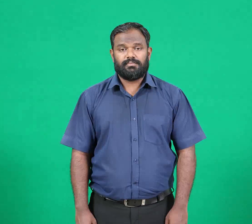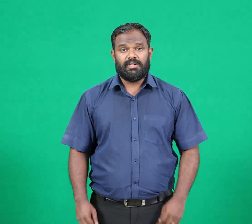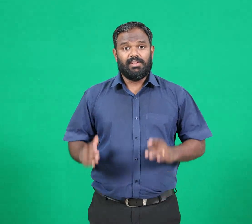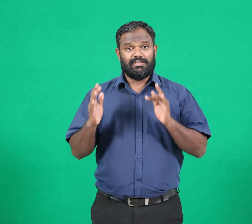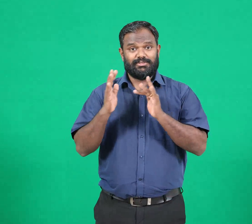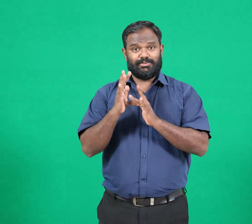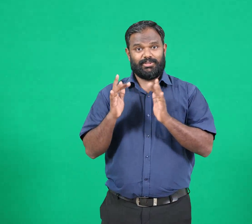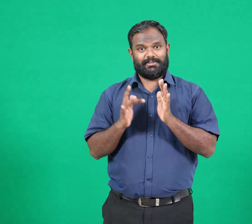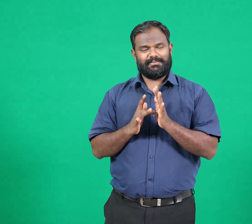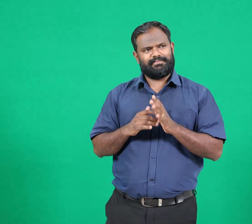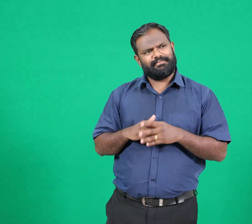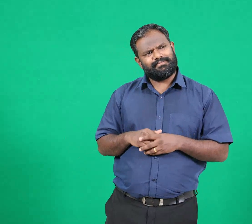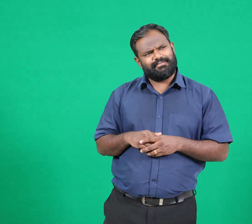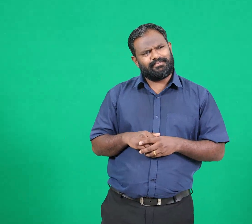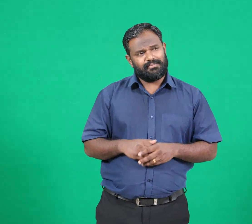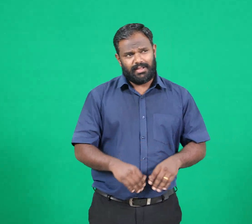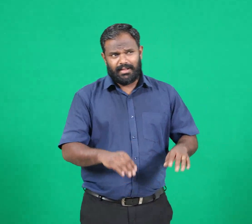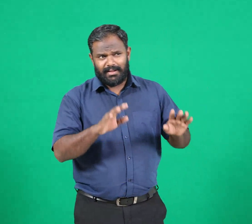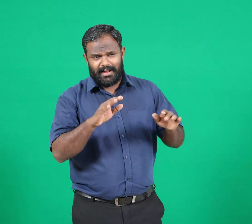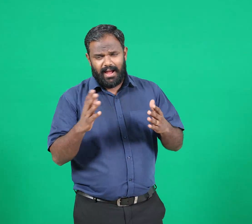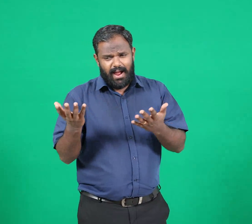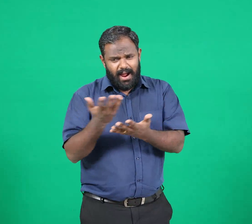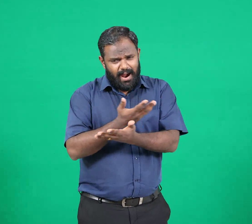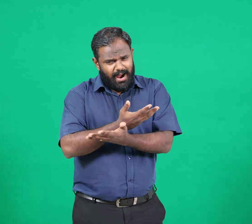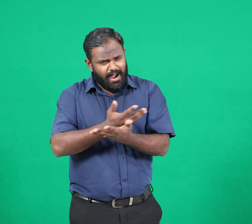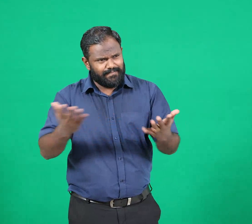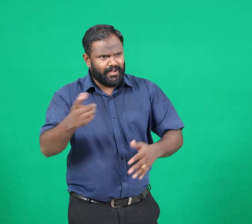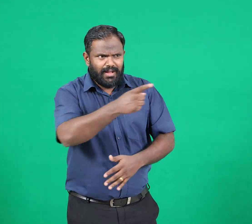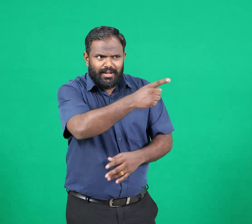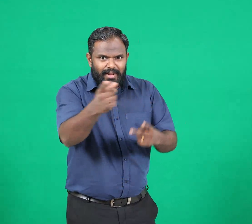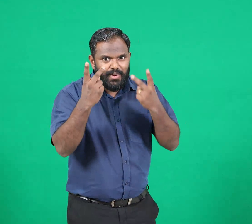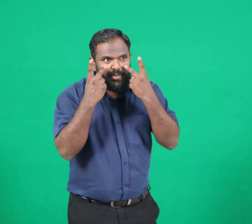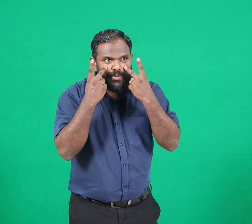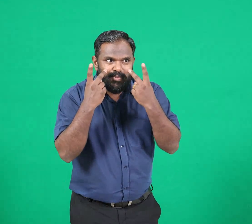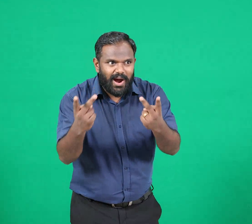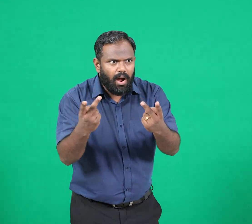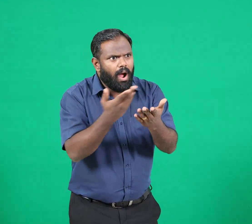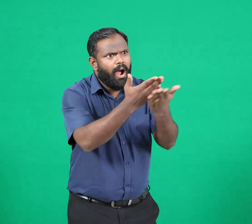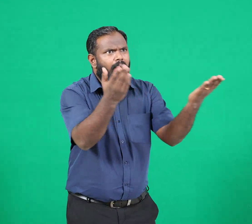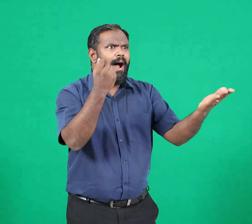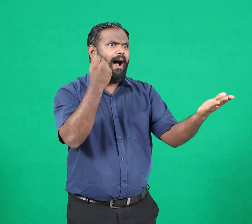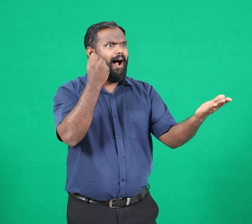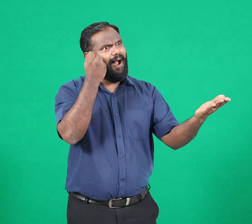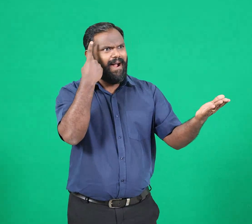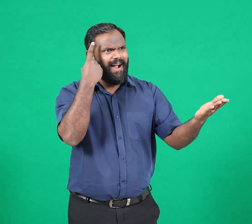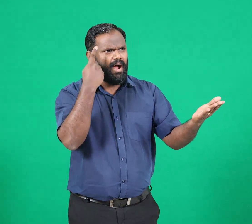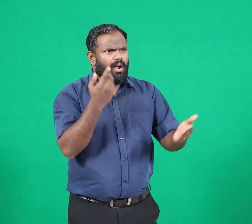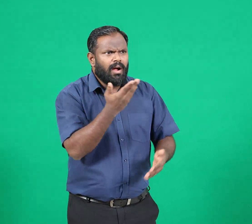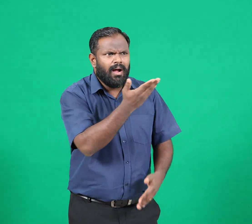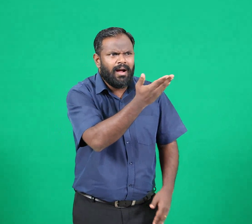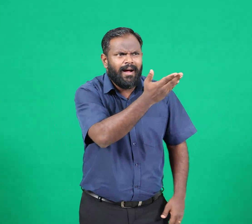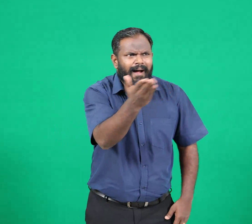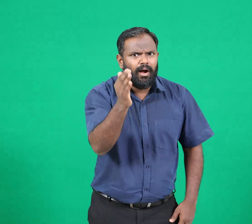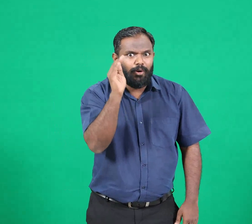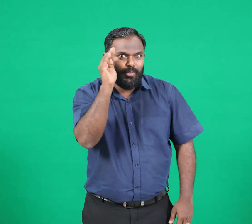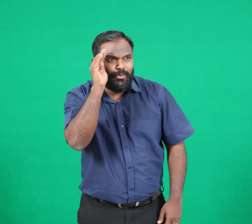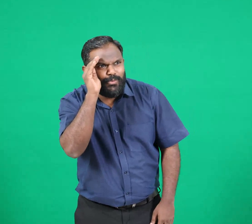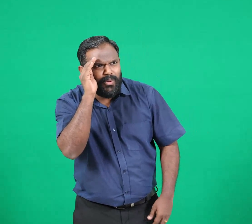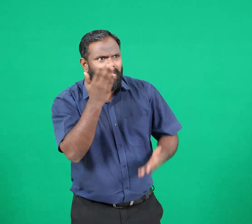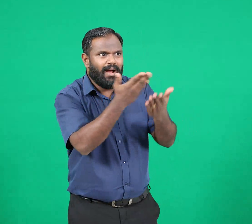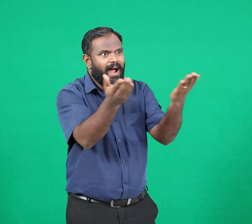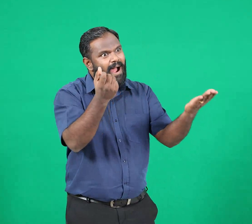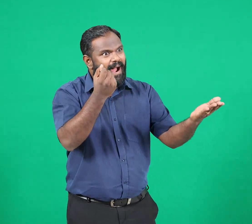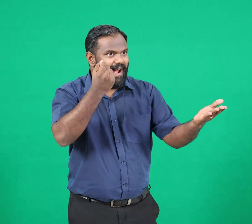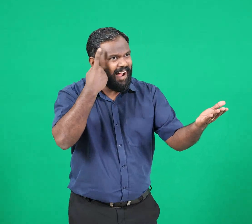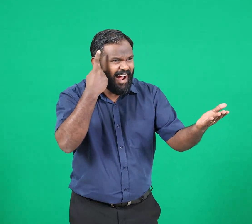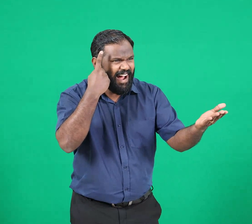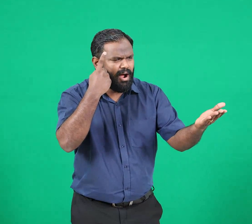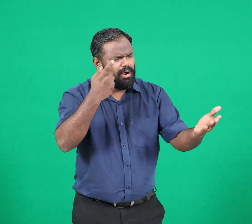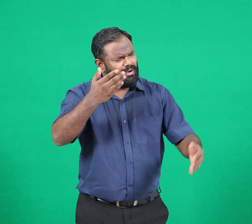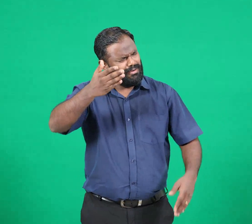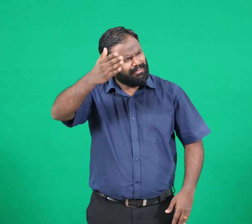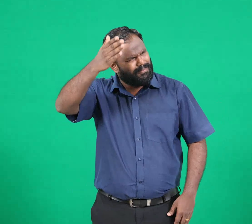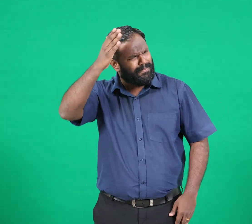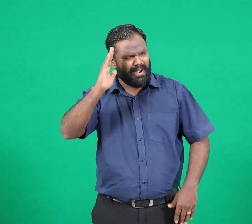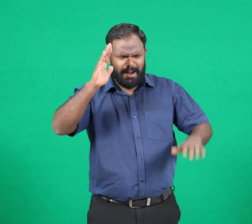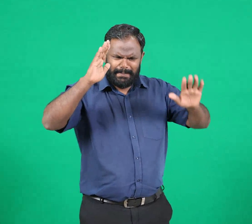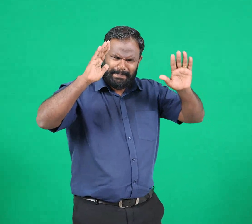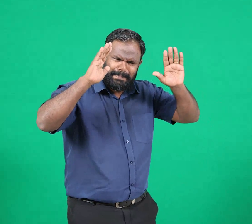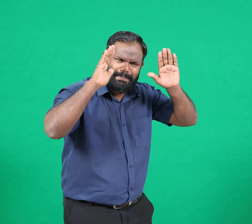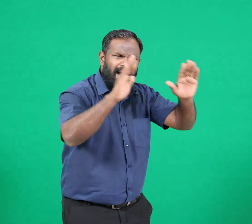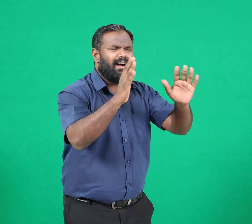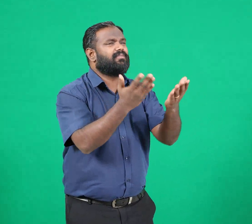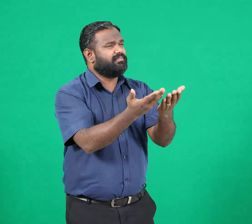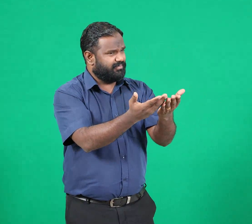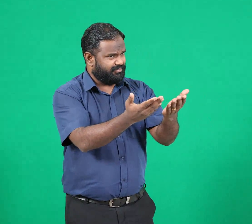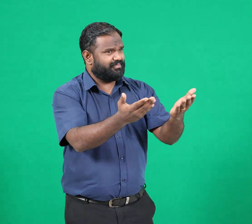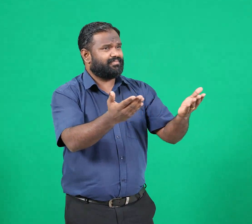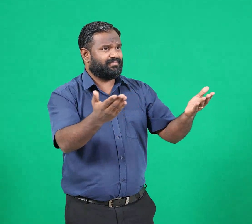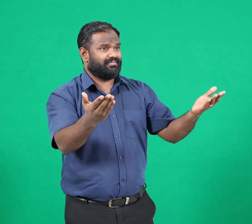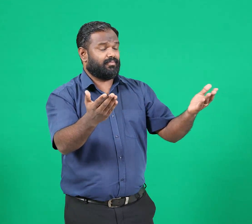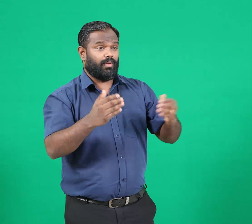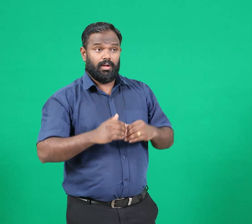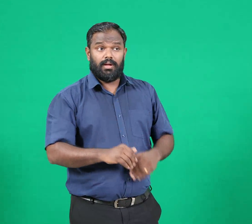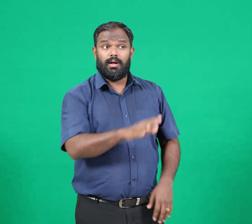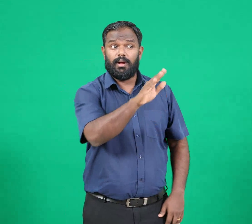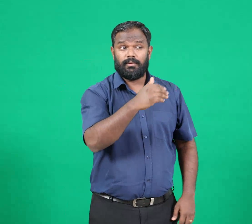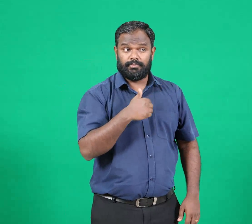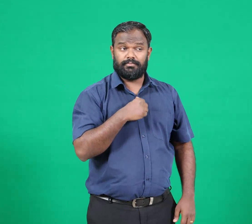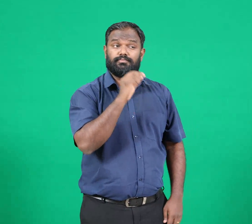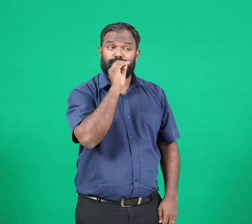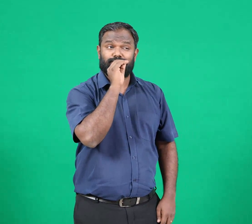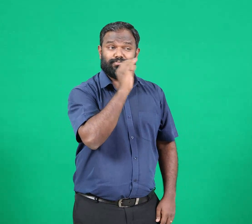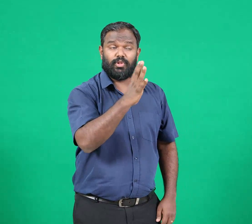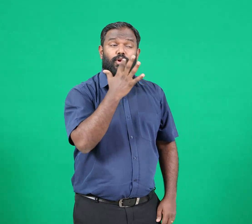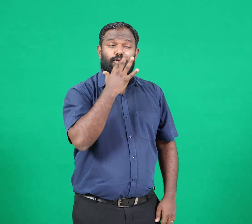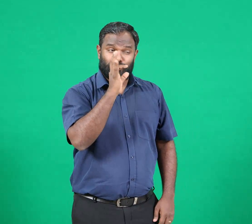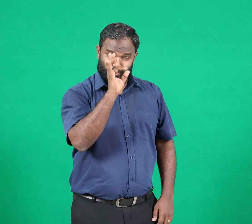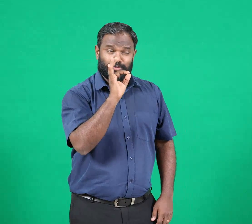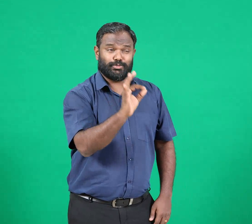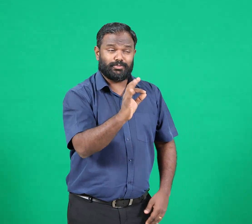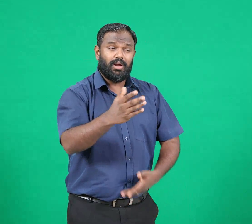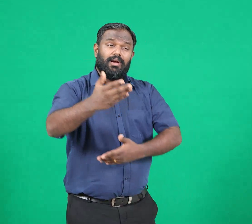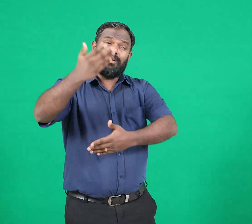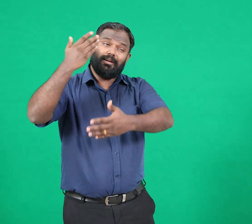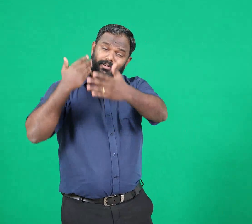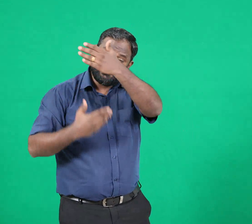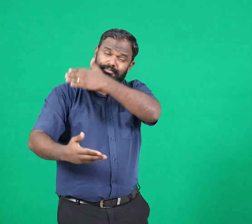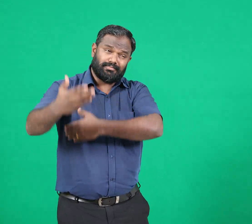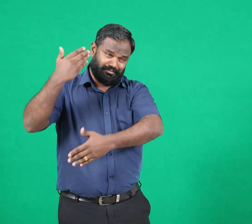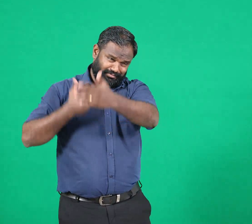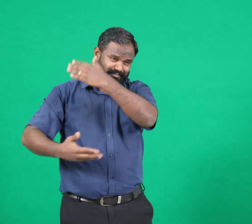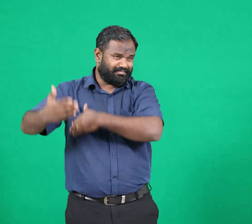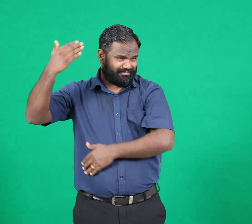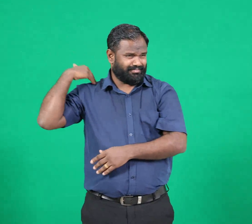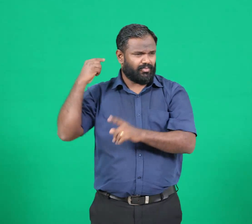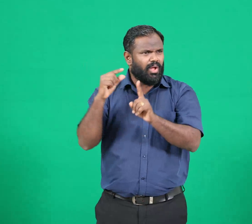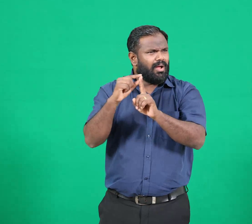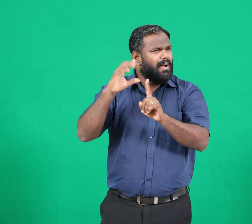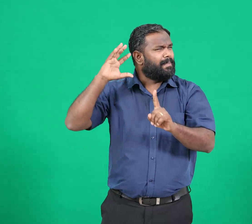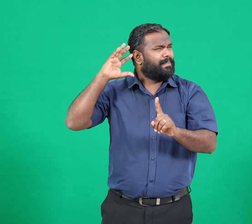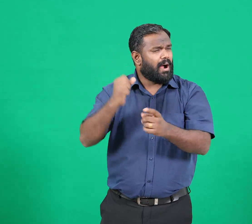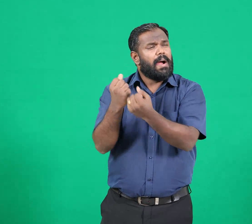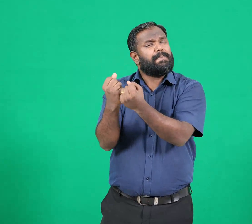But blessed are your eyes because they see, and your ears because they hear.